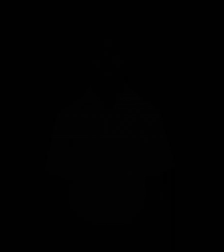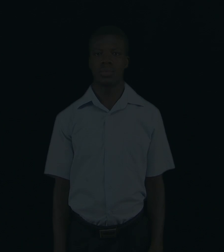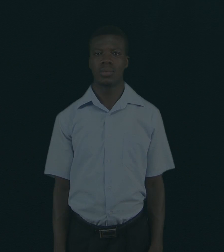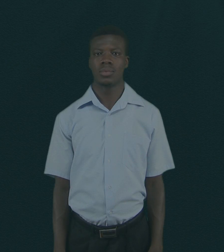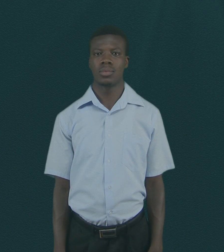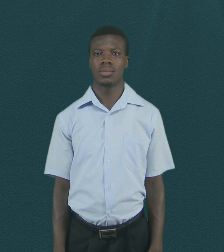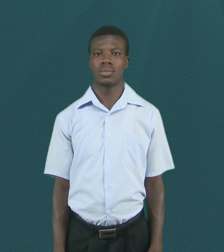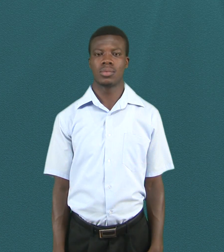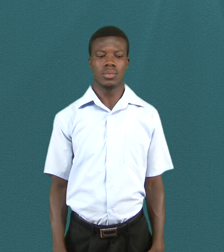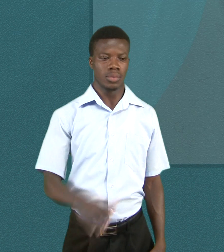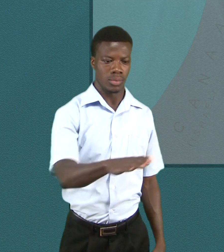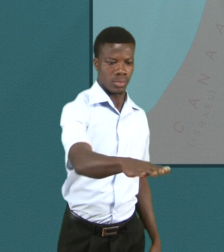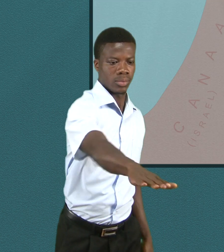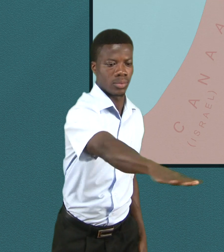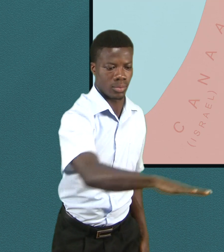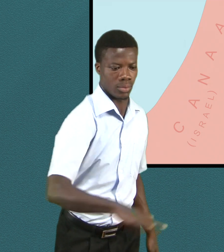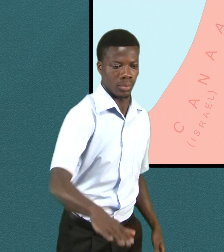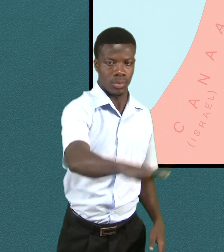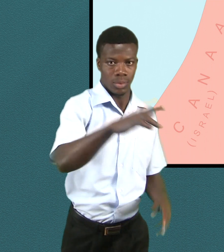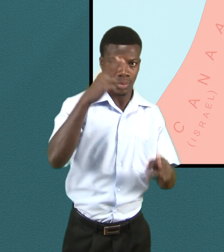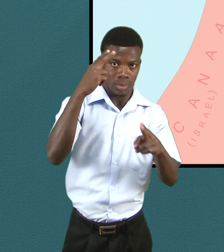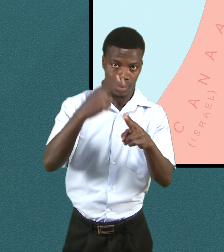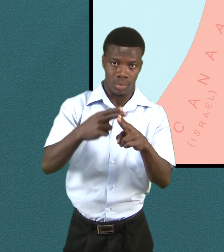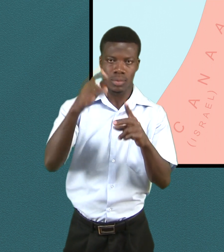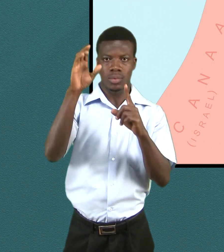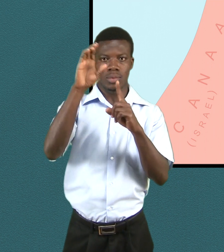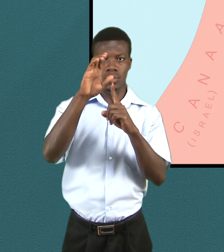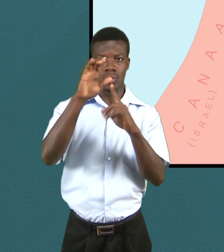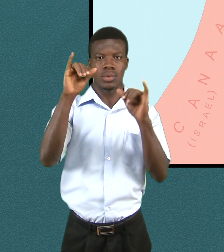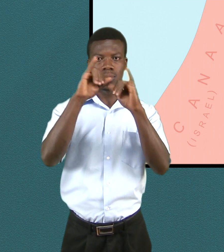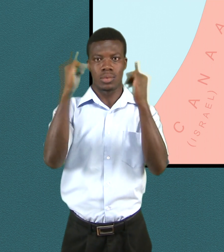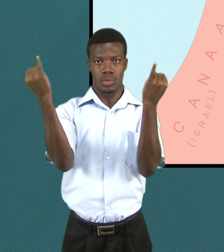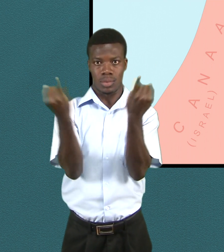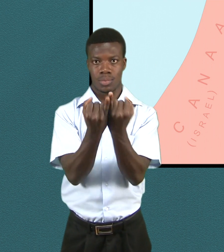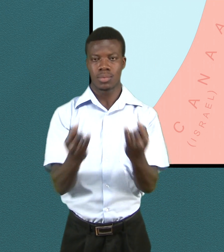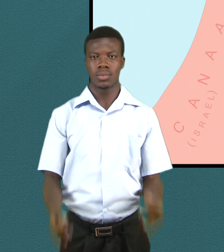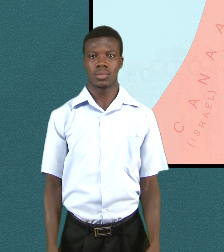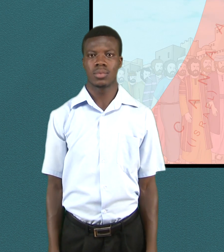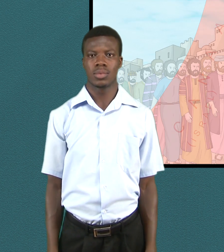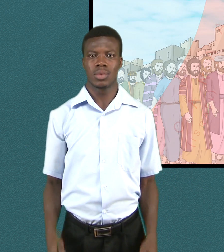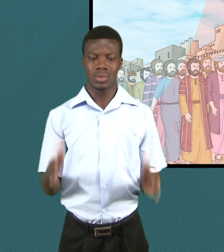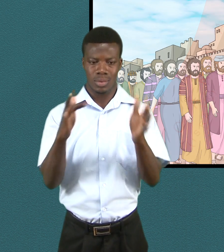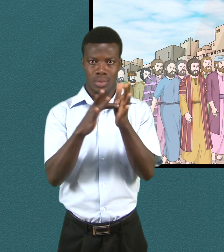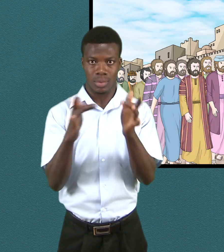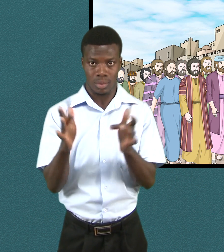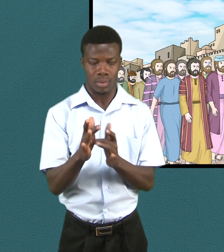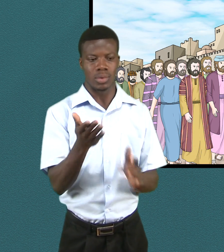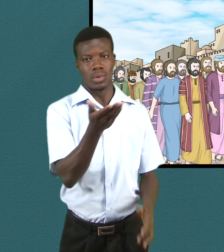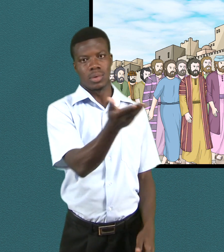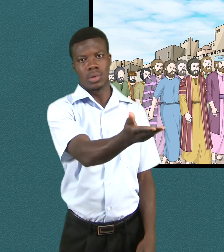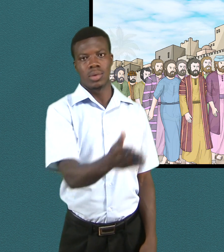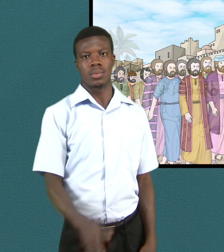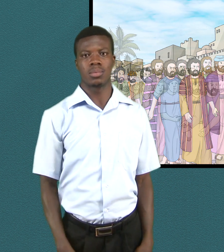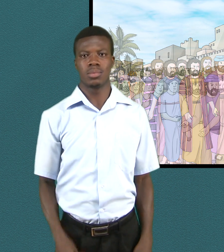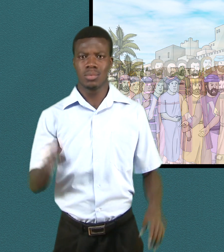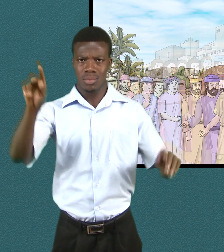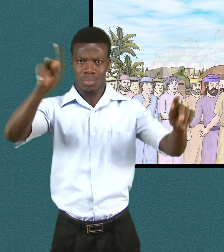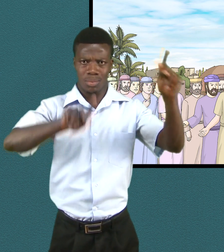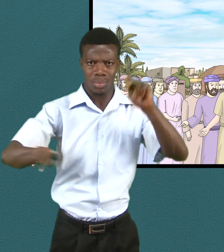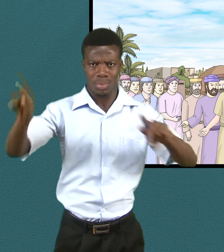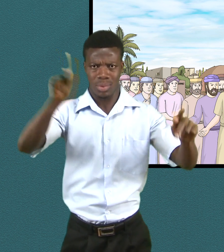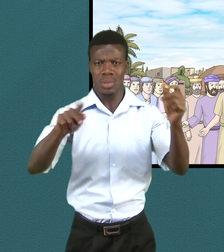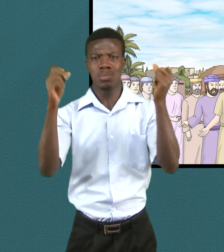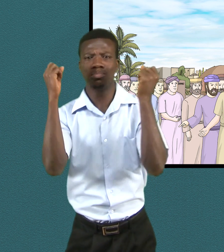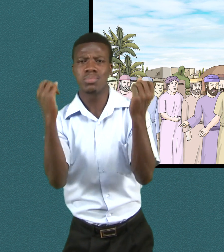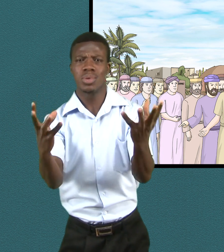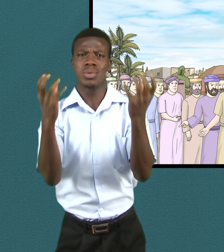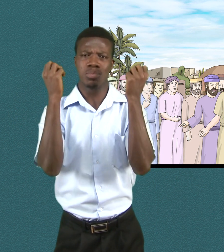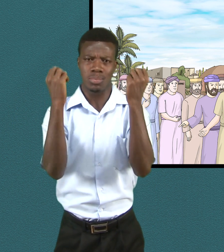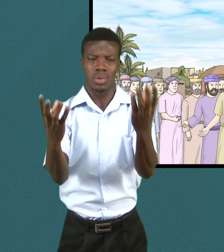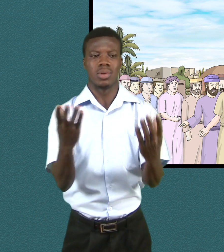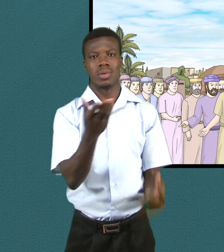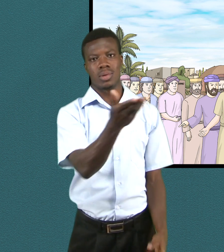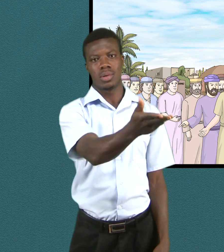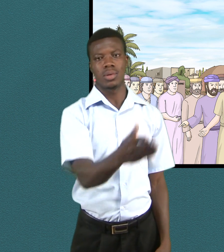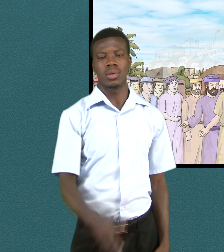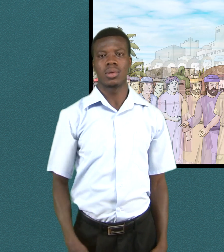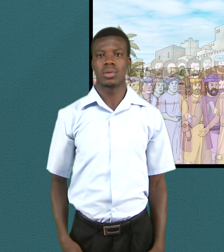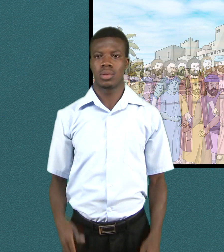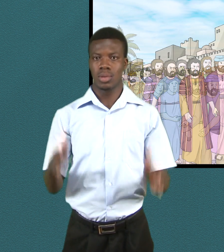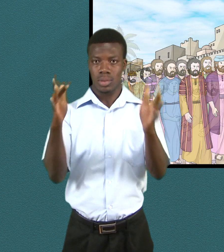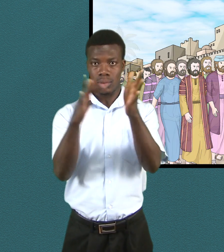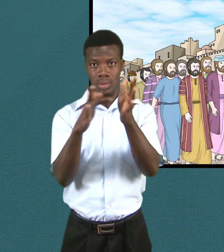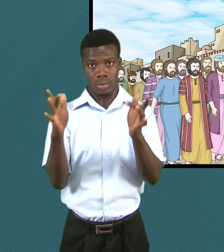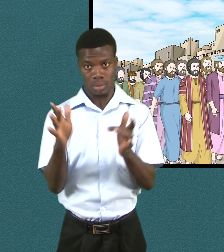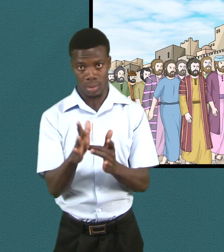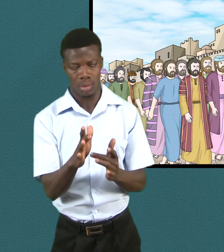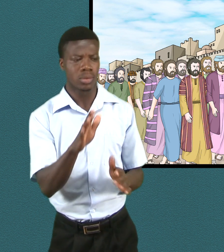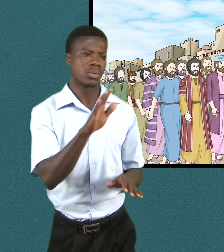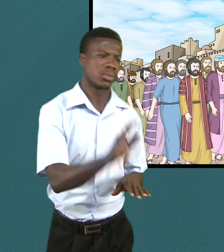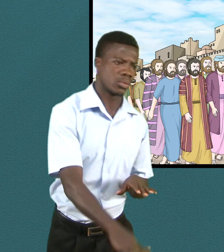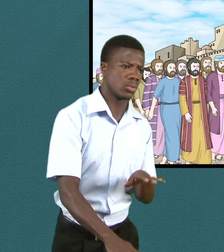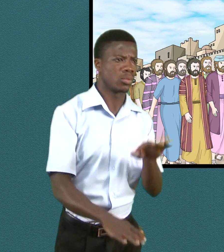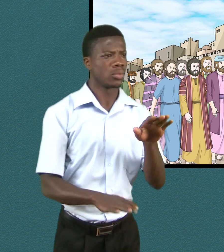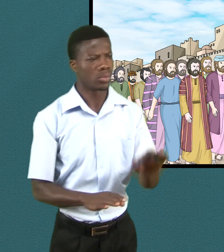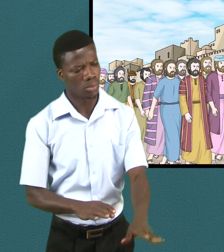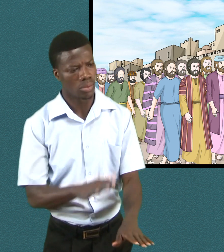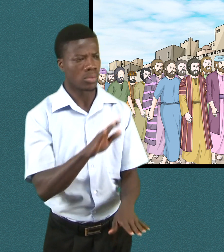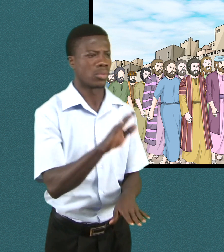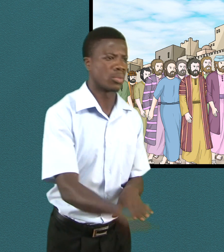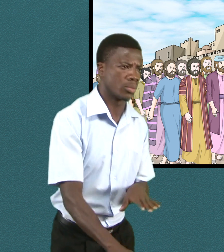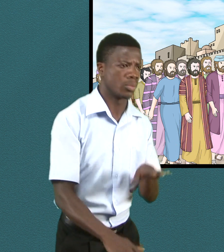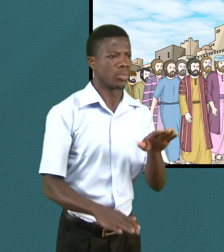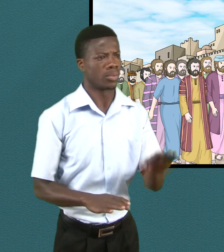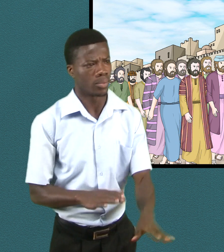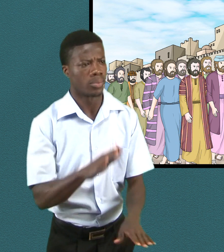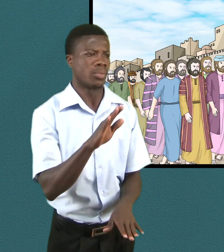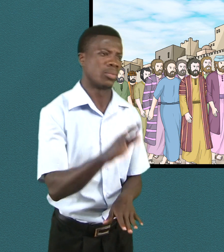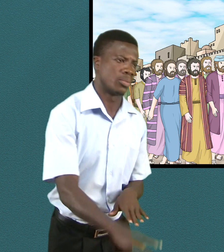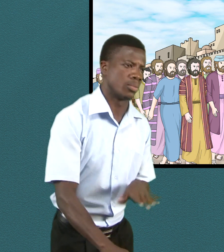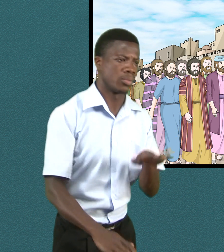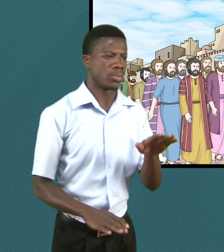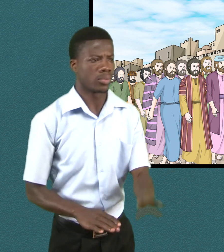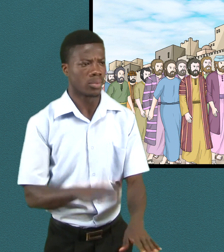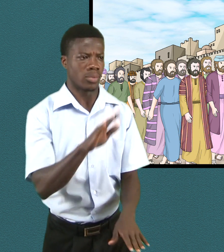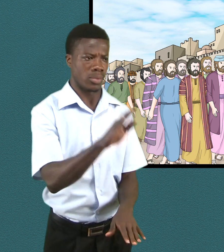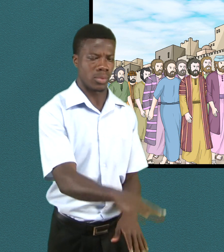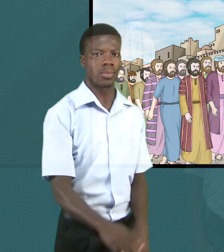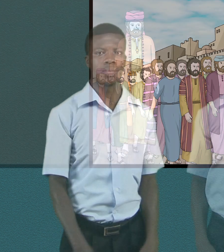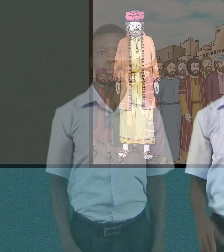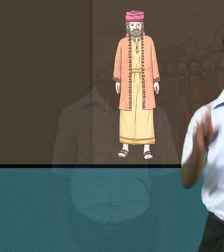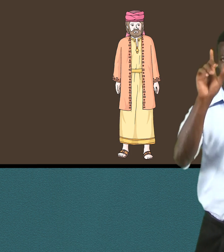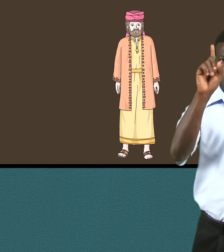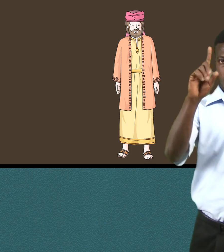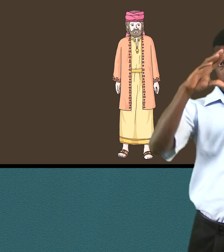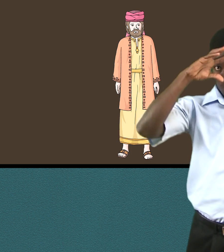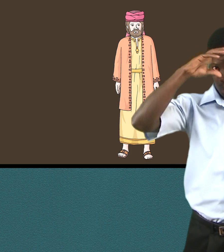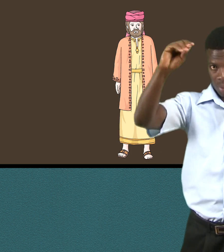Then Jesus entered Jericho and was passing through.